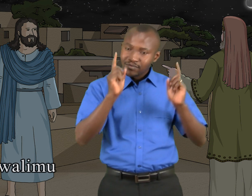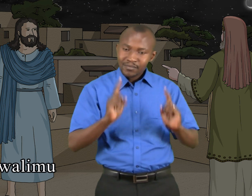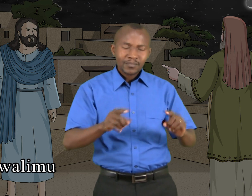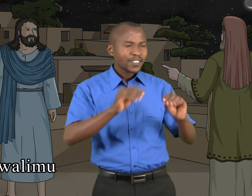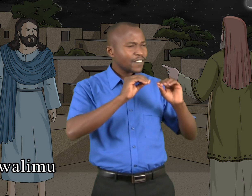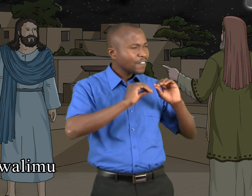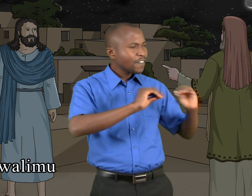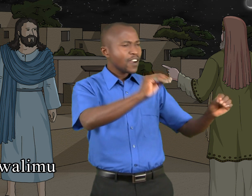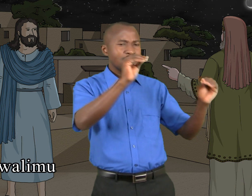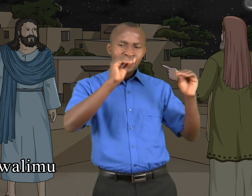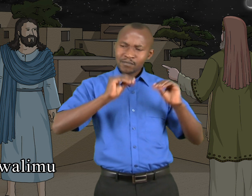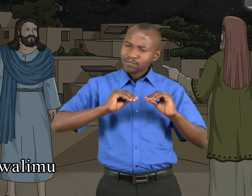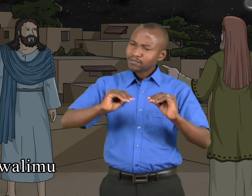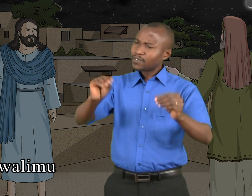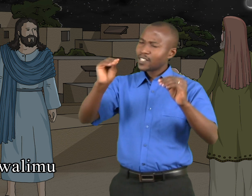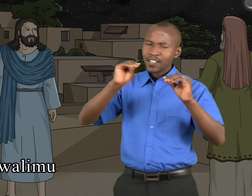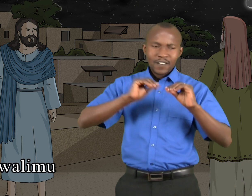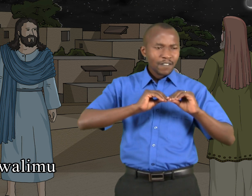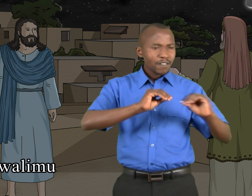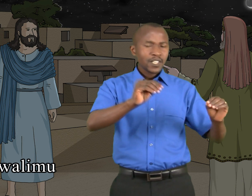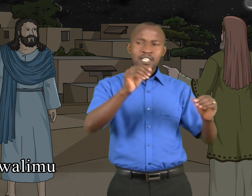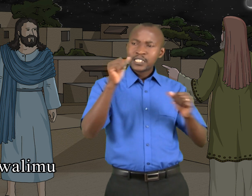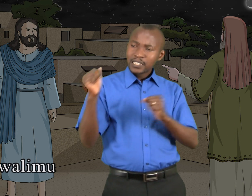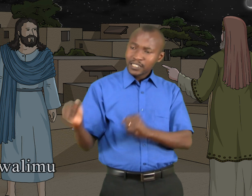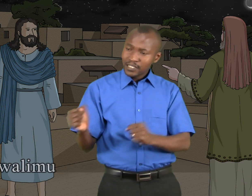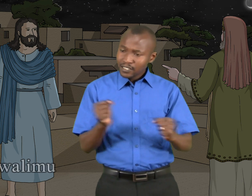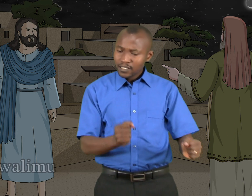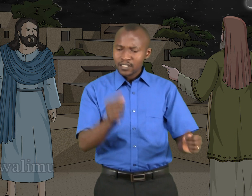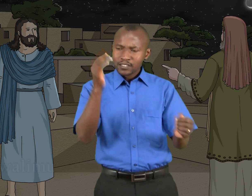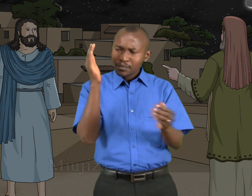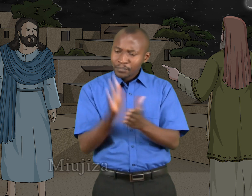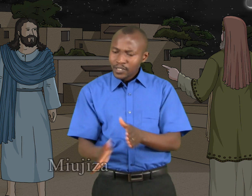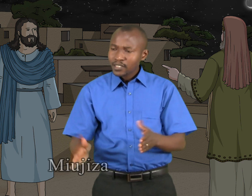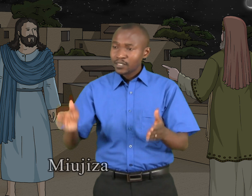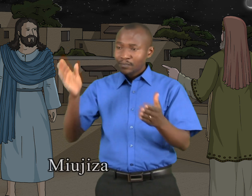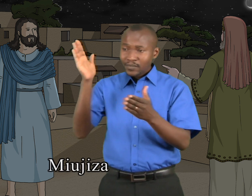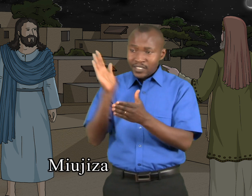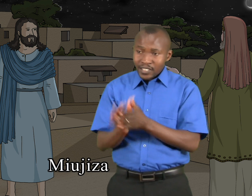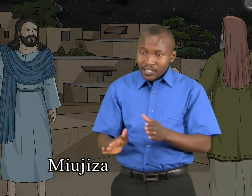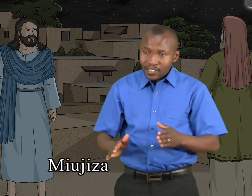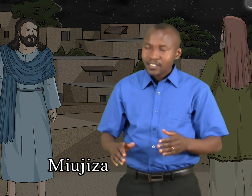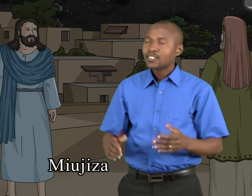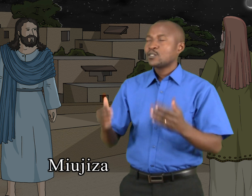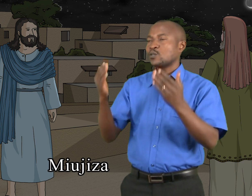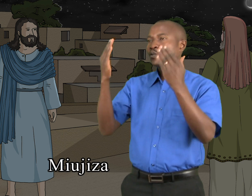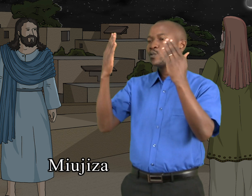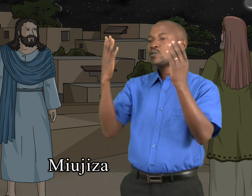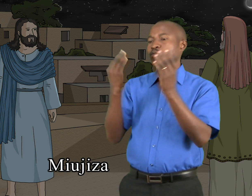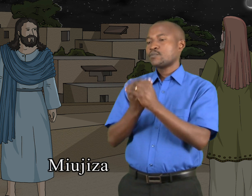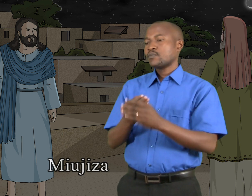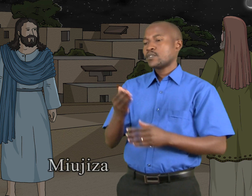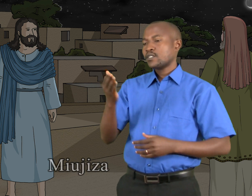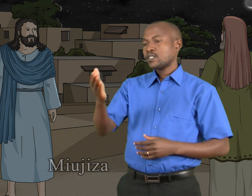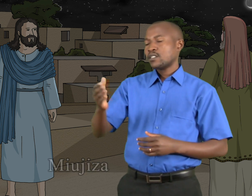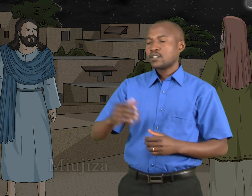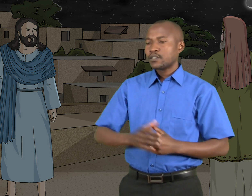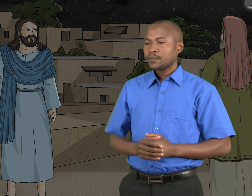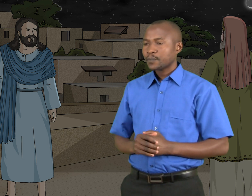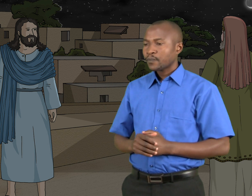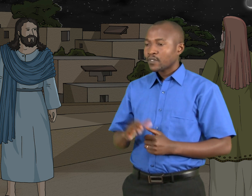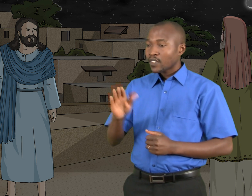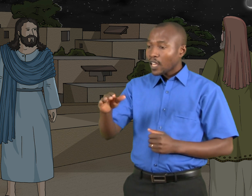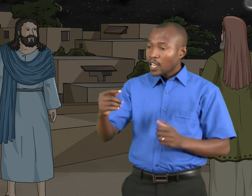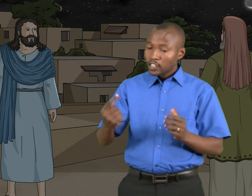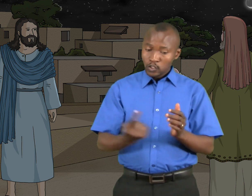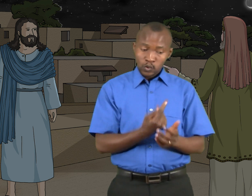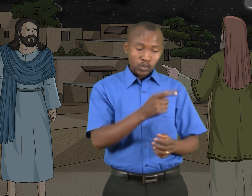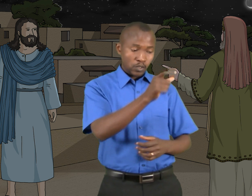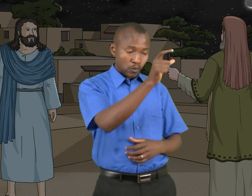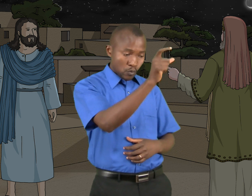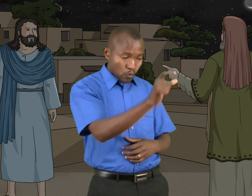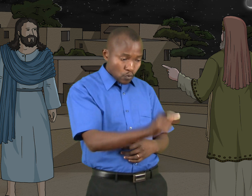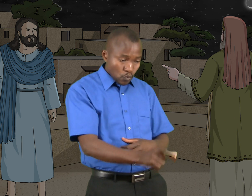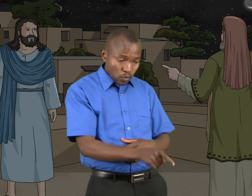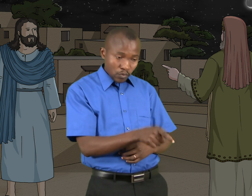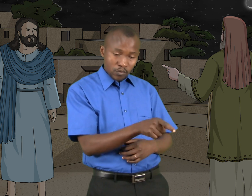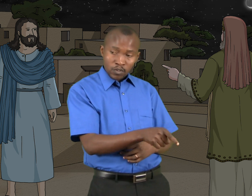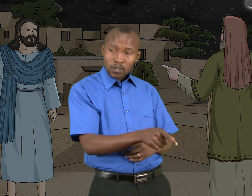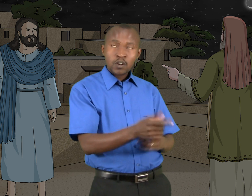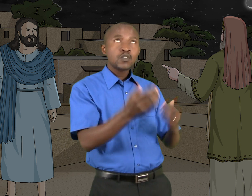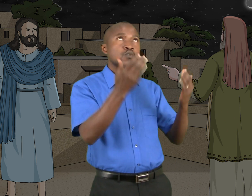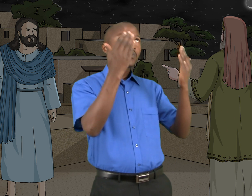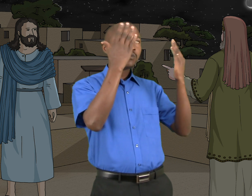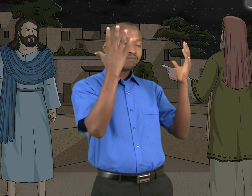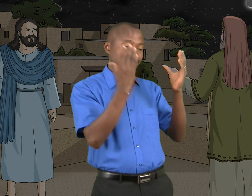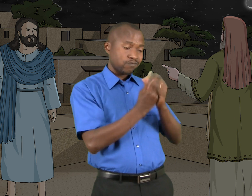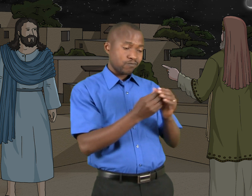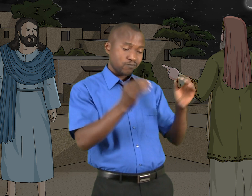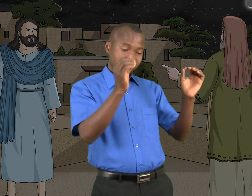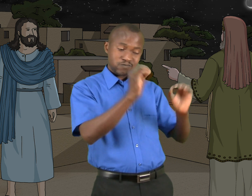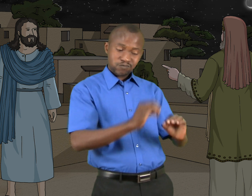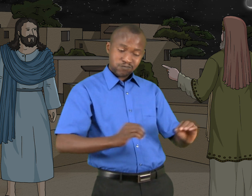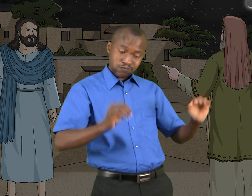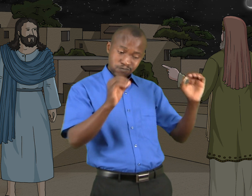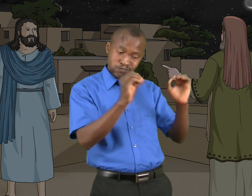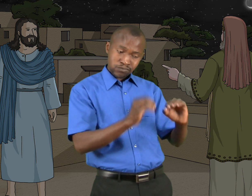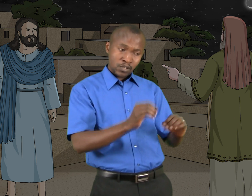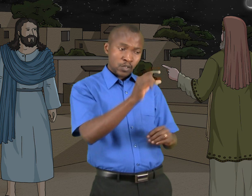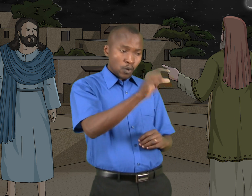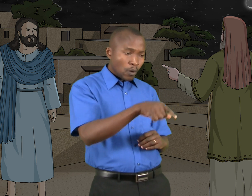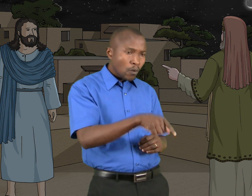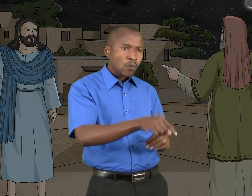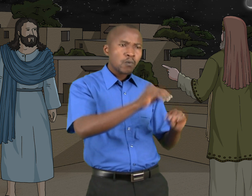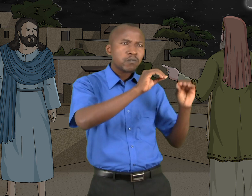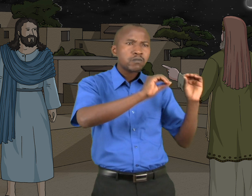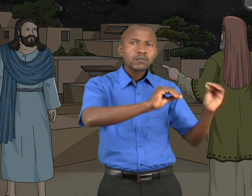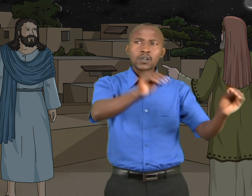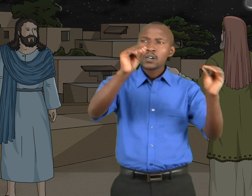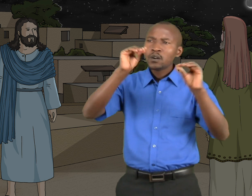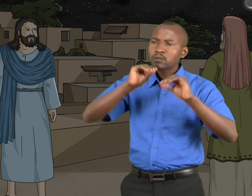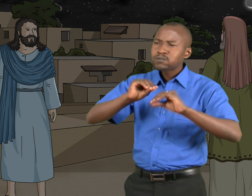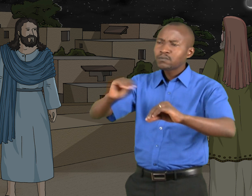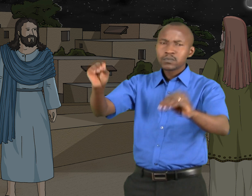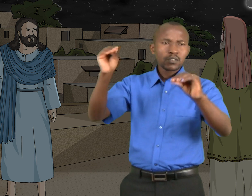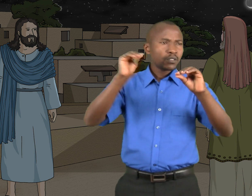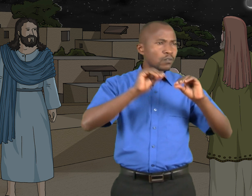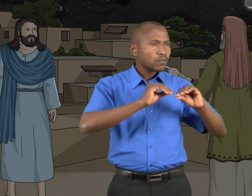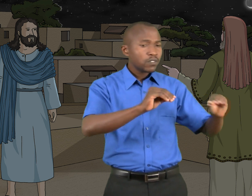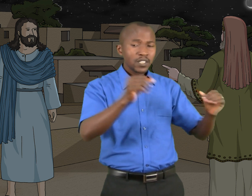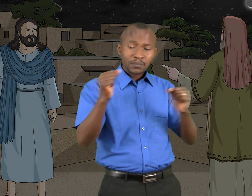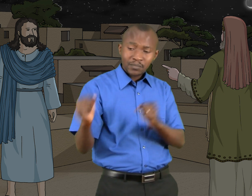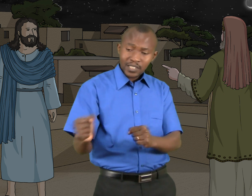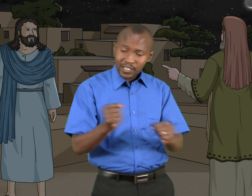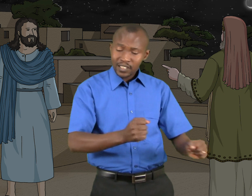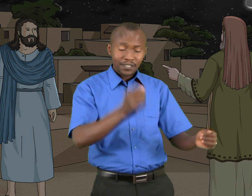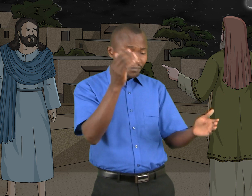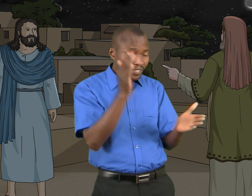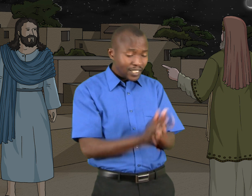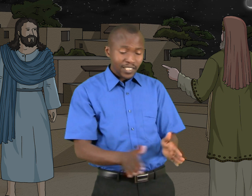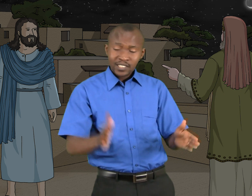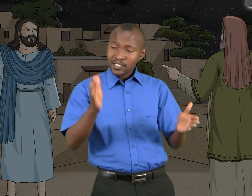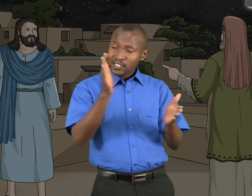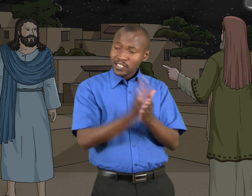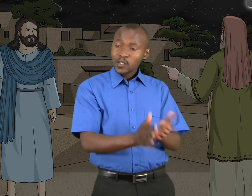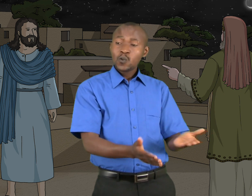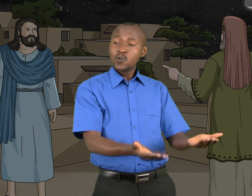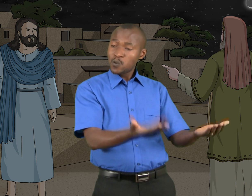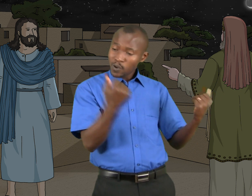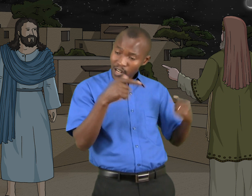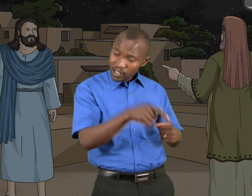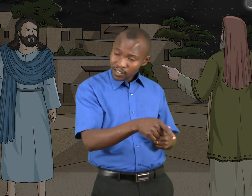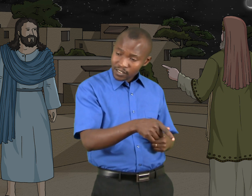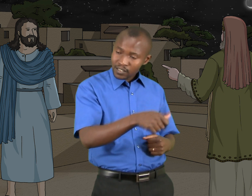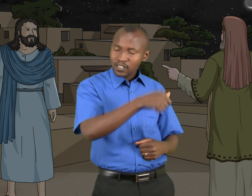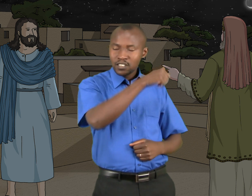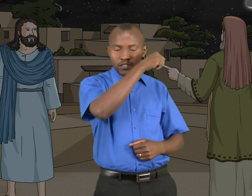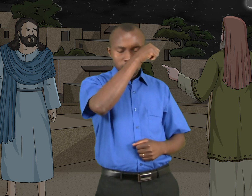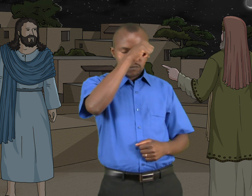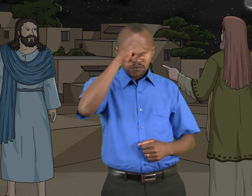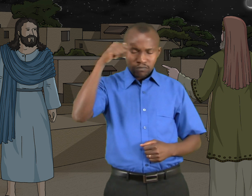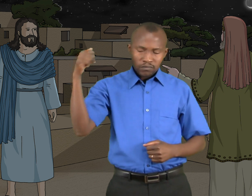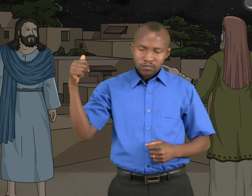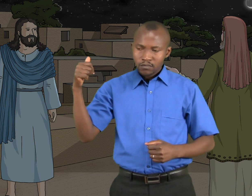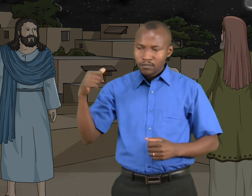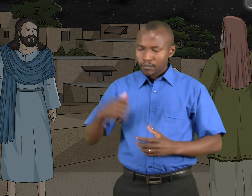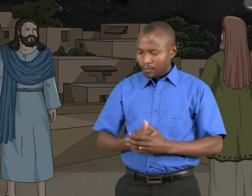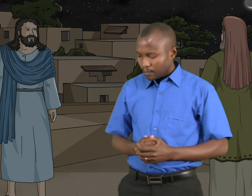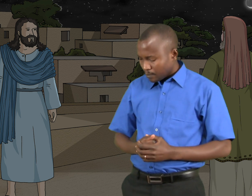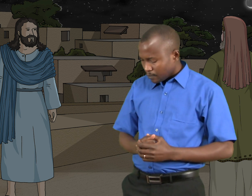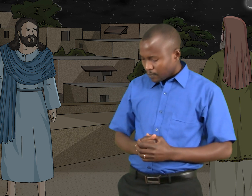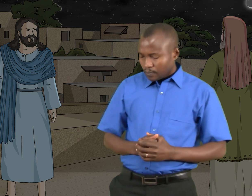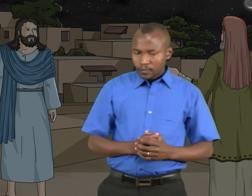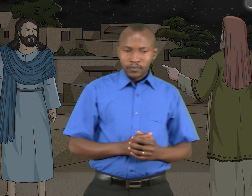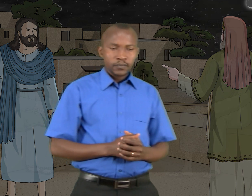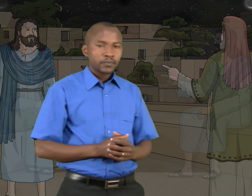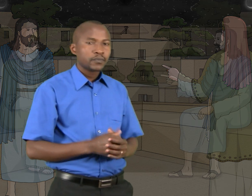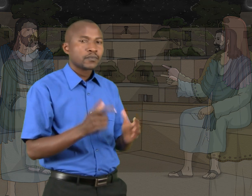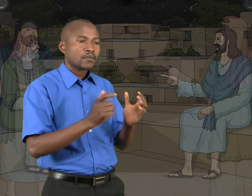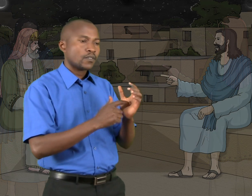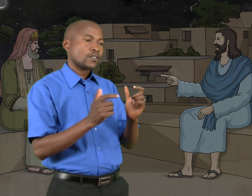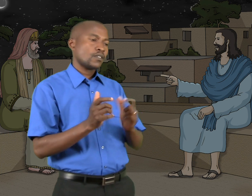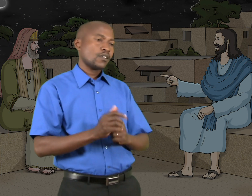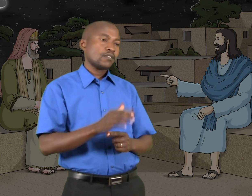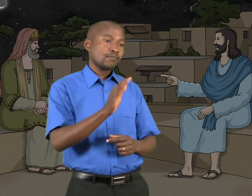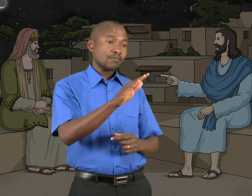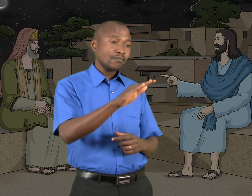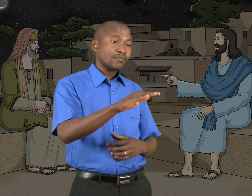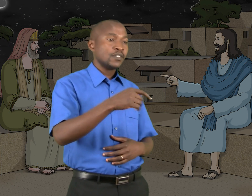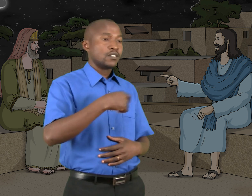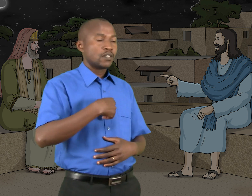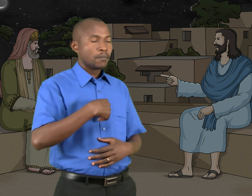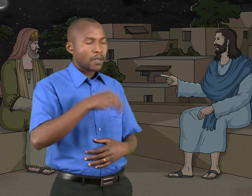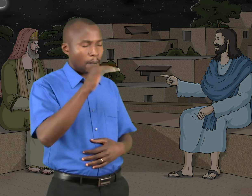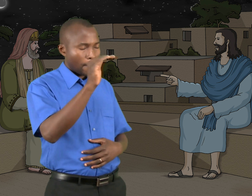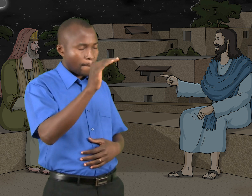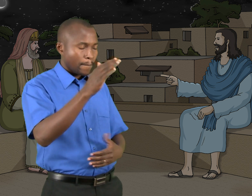For no one could perform the signs You are doing if God were not with him.”